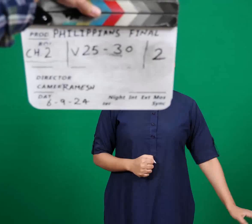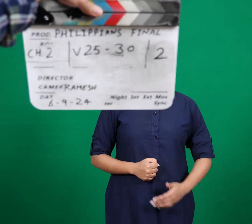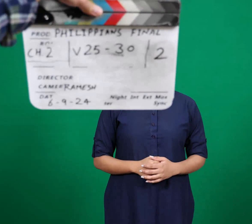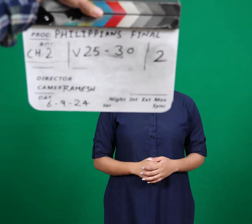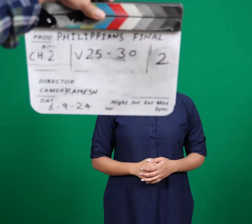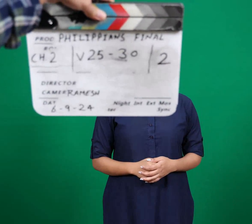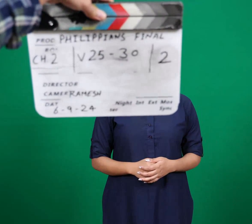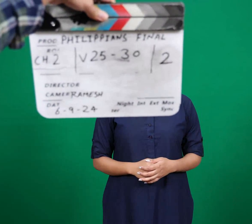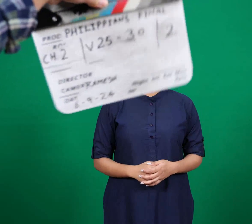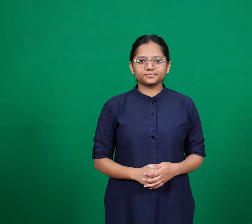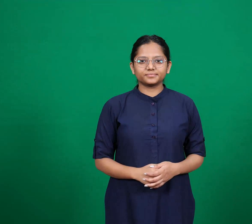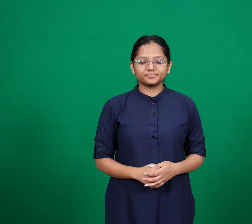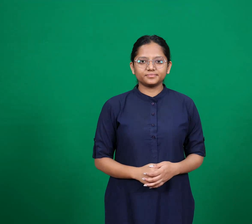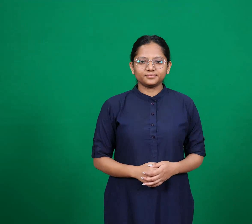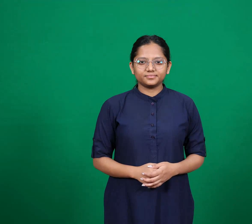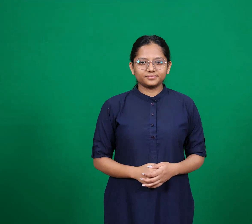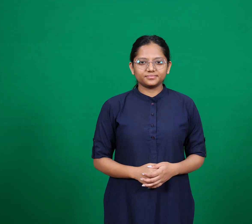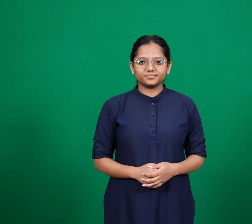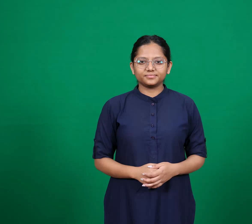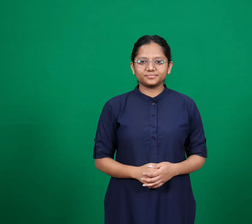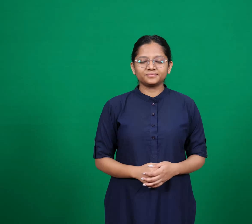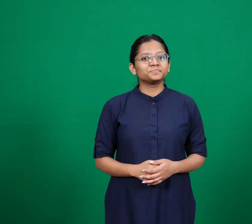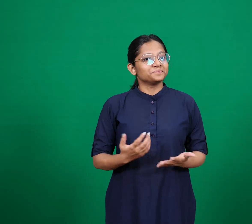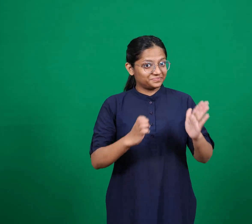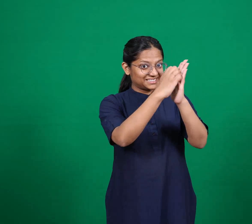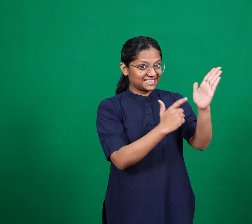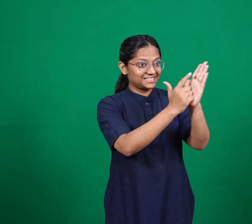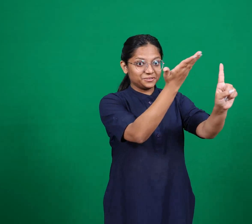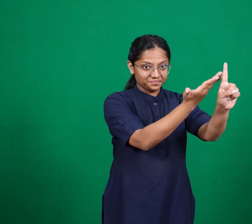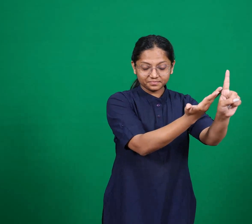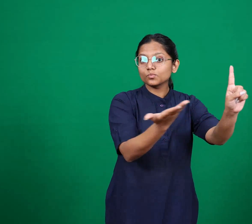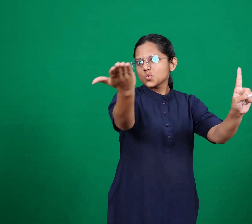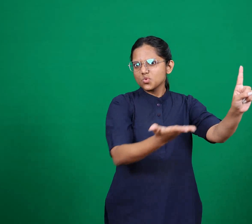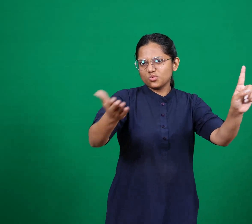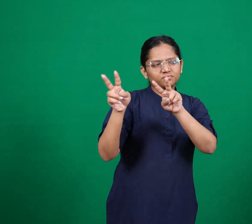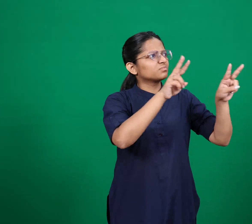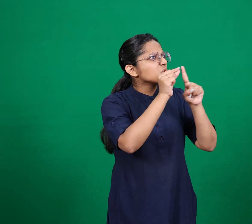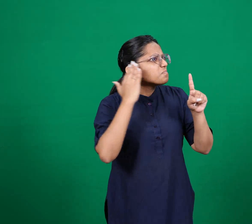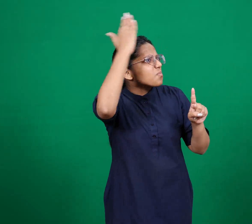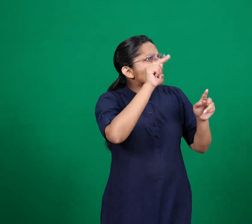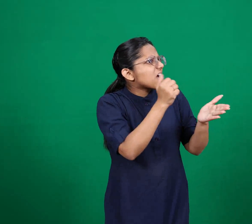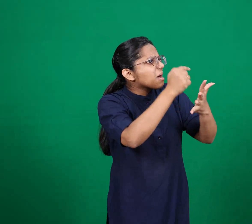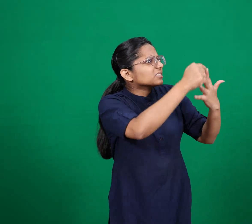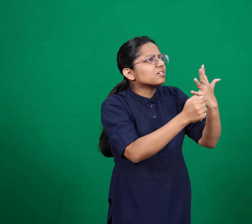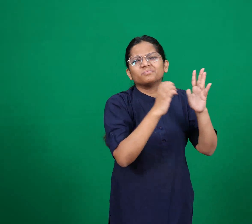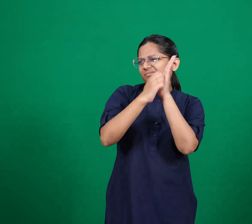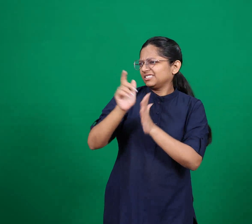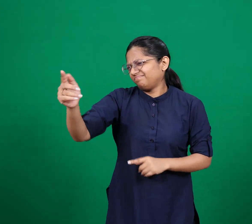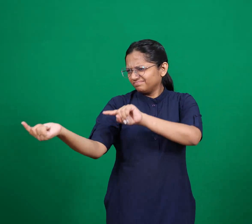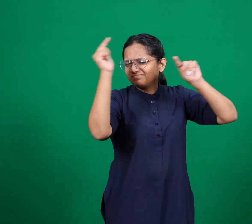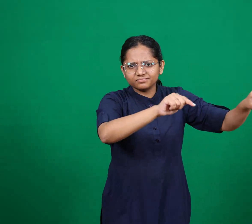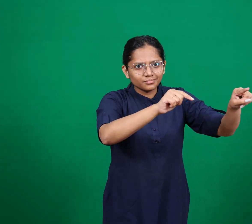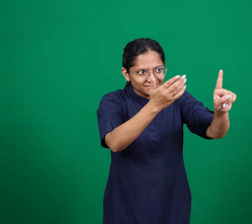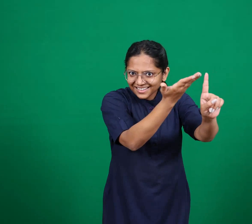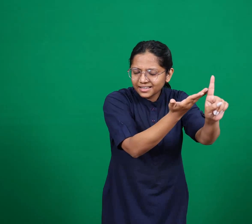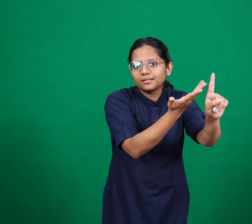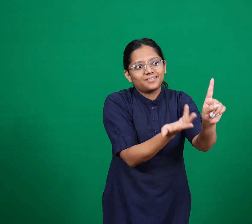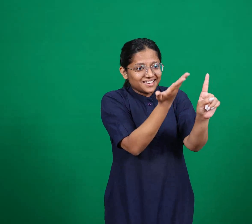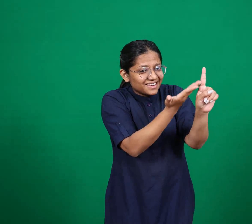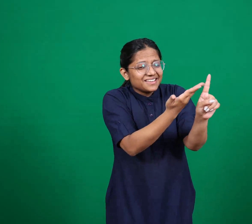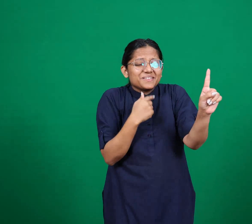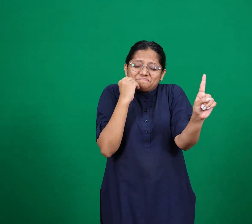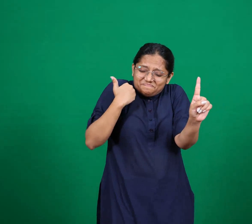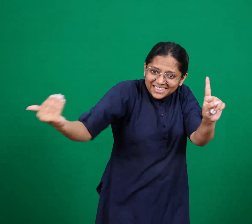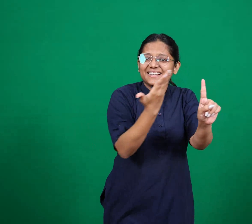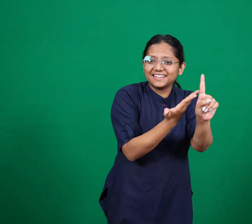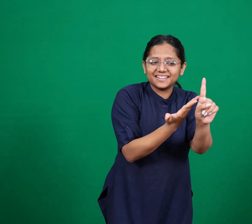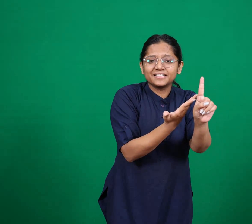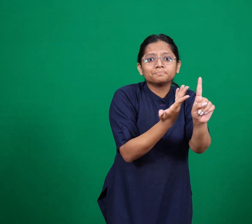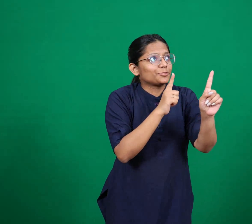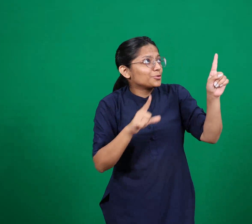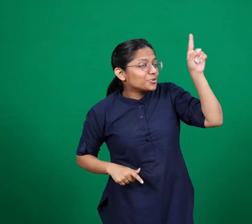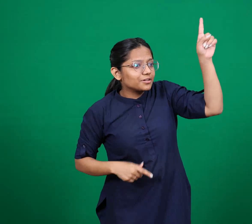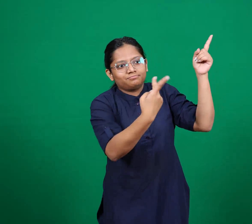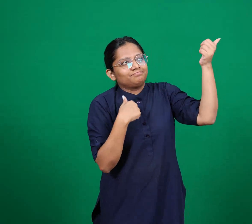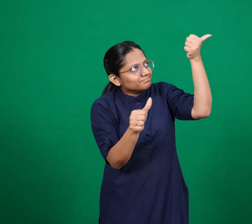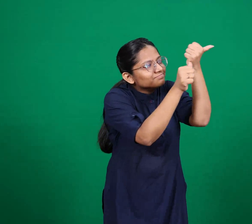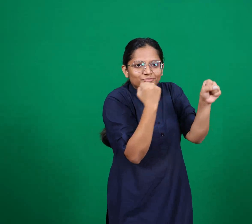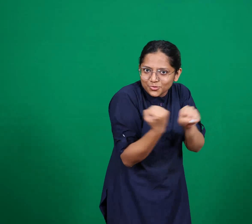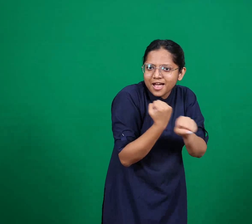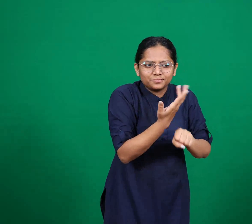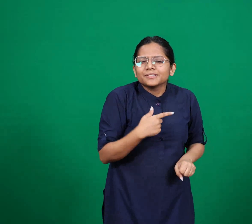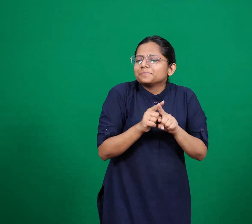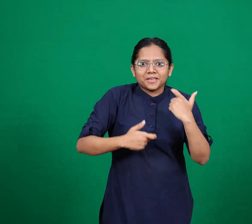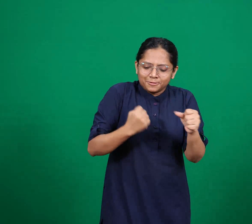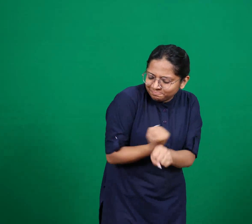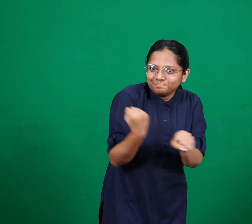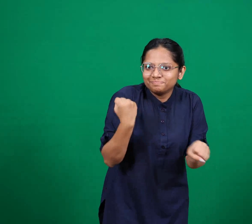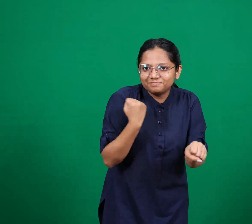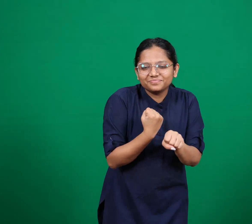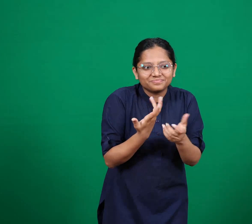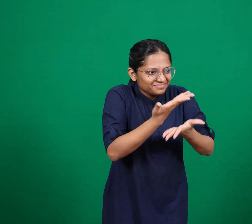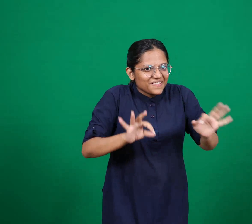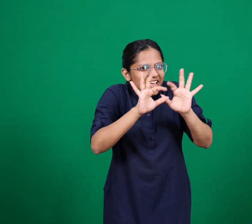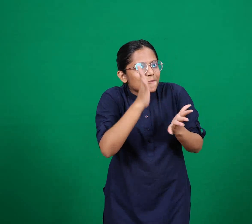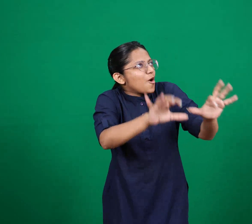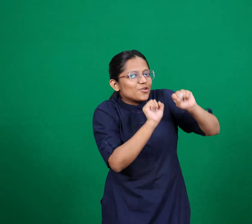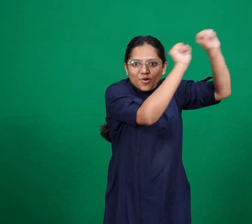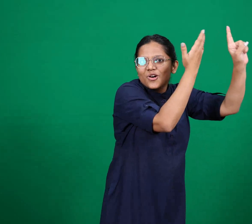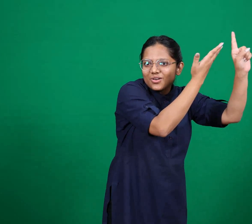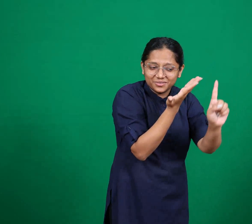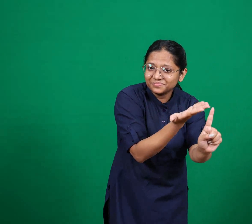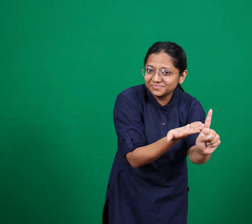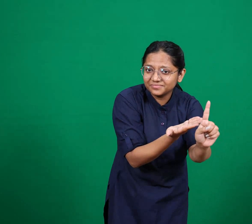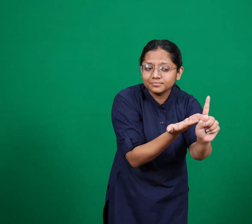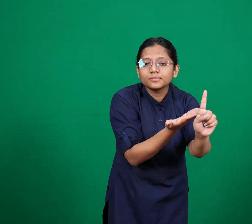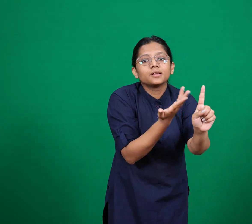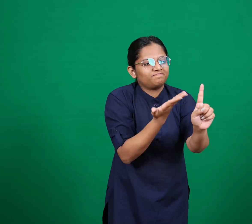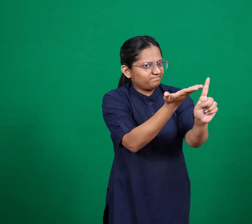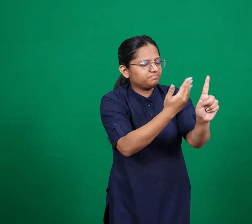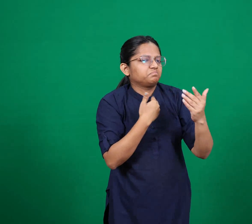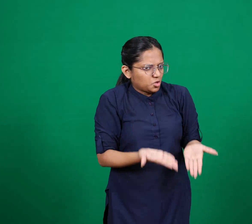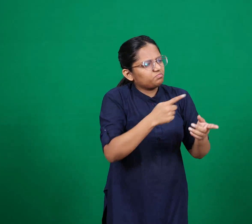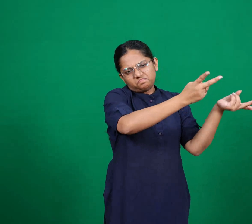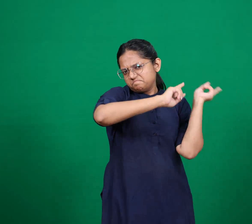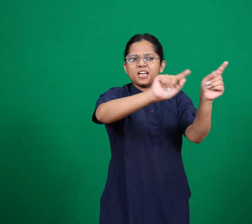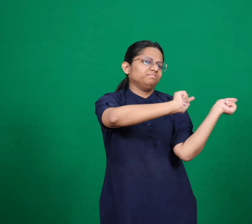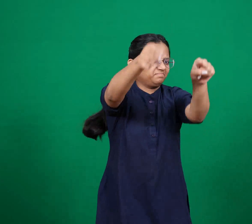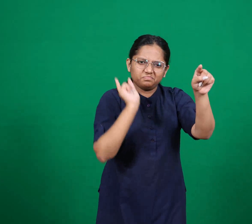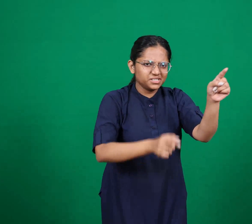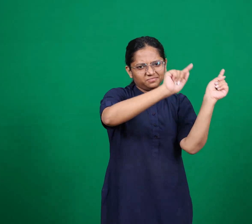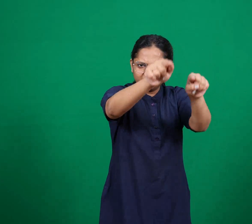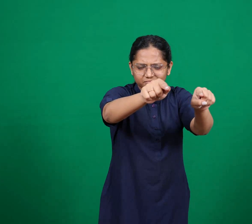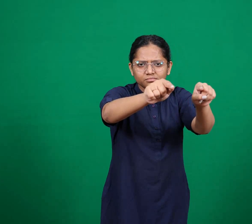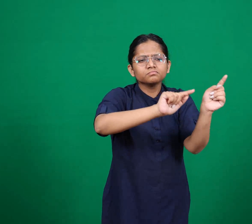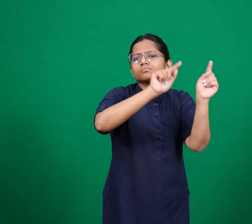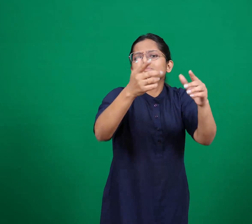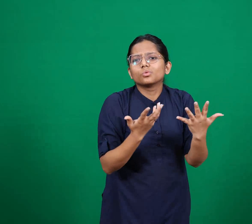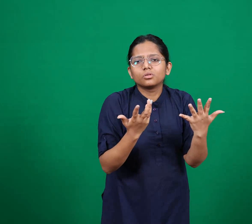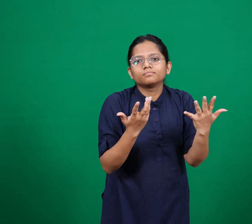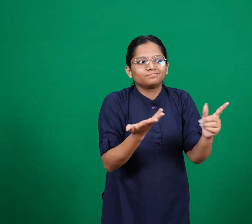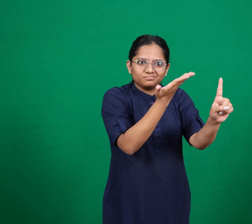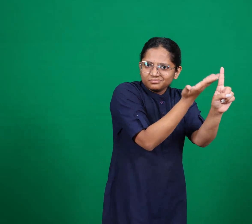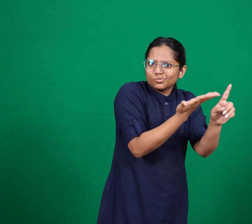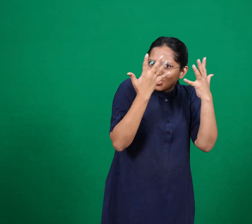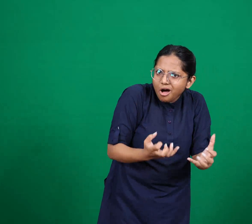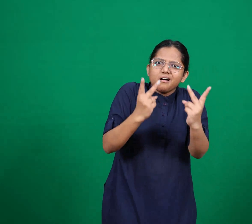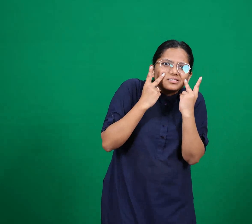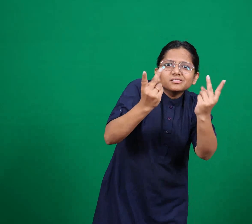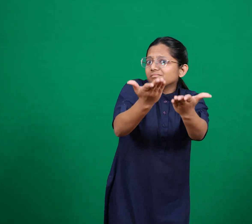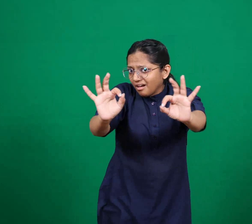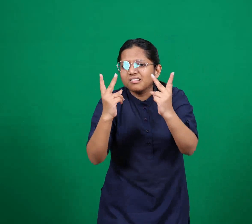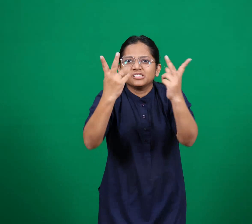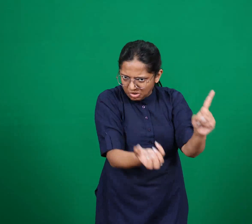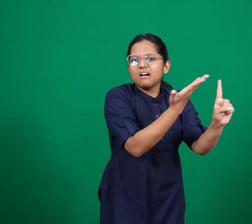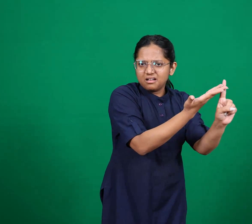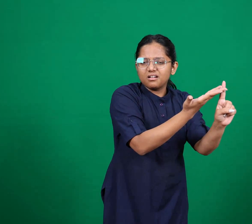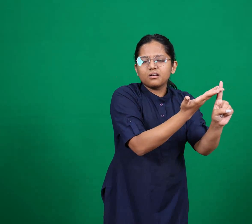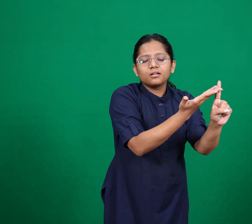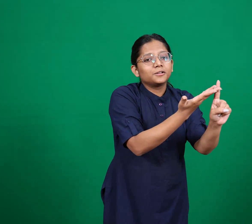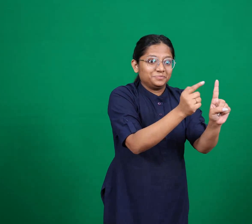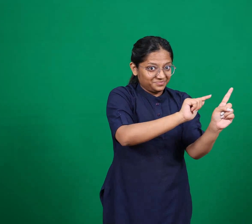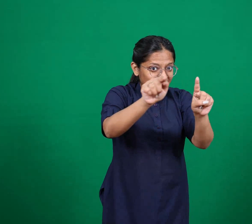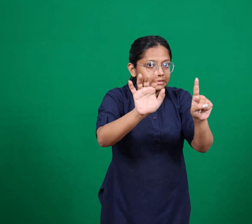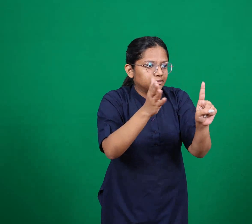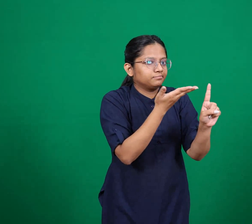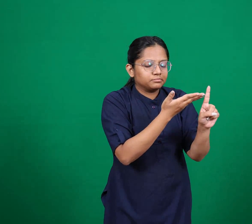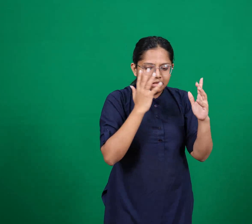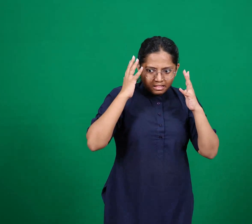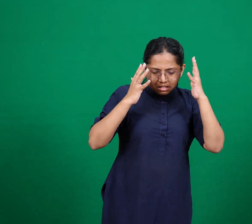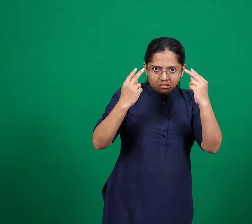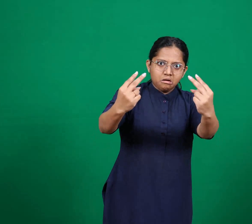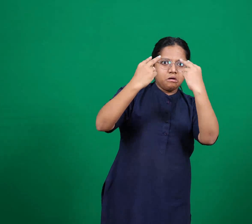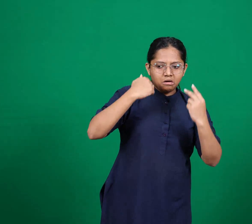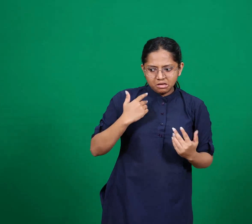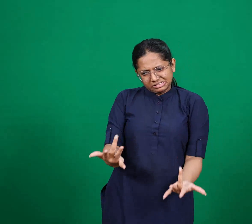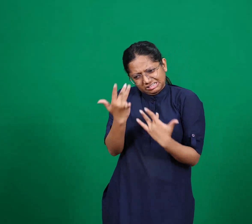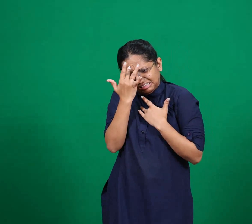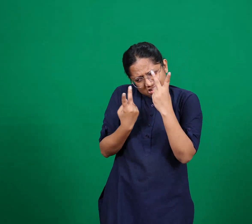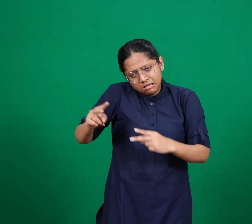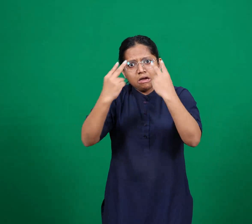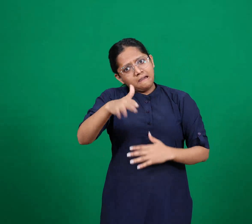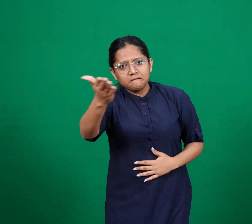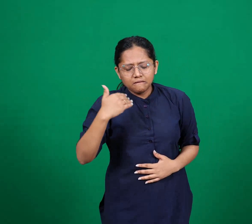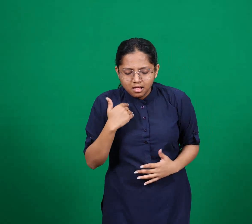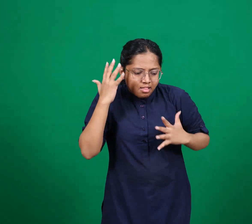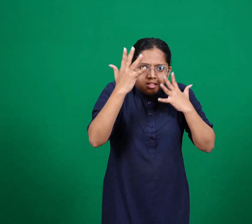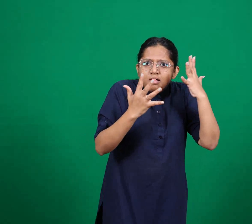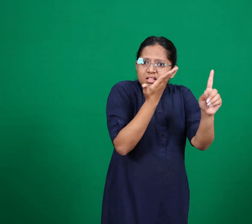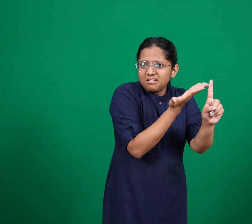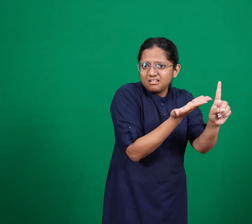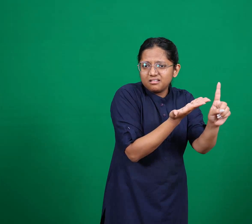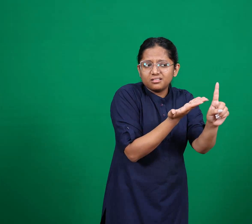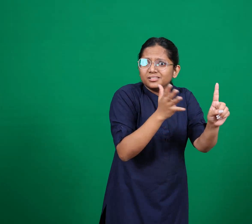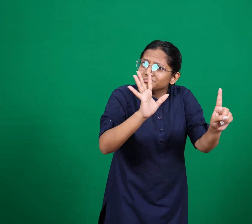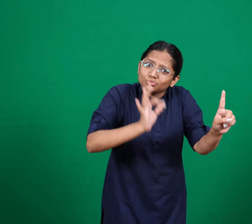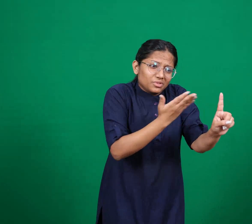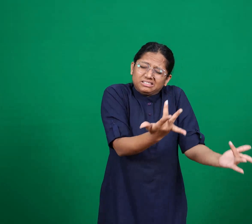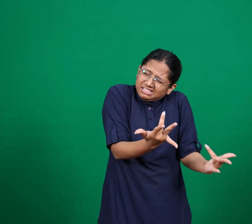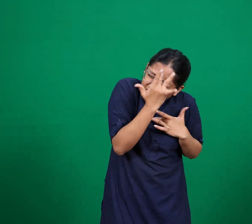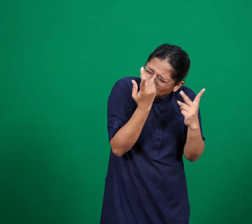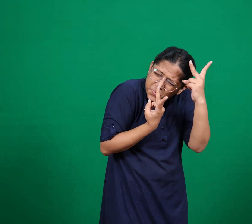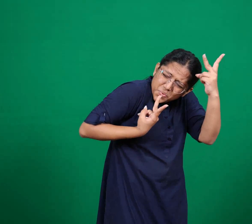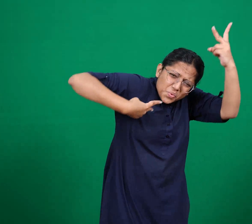But I thought it necessary to send back to you Epaphroditus, my brother, fellow worker, and fellow soldier, who is also your messenger and minister to my needs. For he has been longing for all of you and is distressed because you heard he was ill.